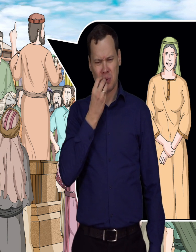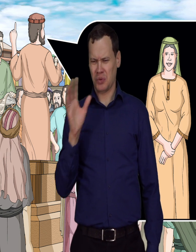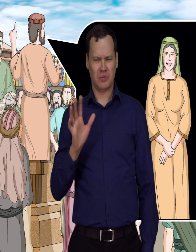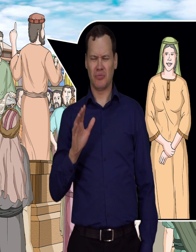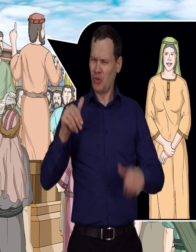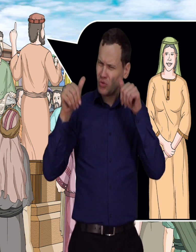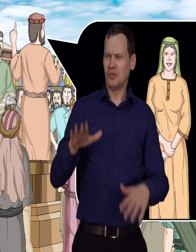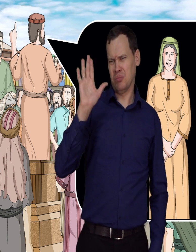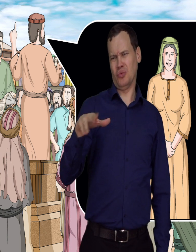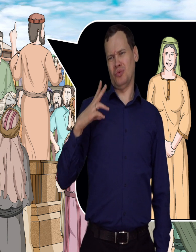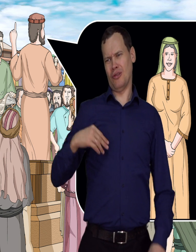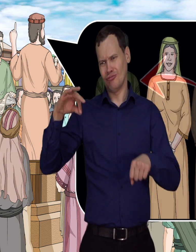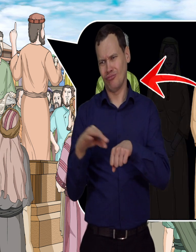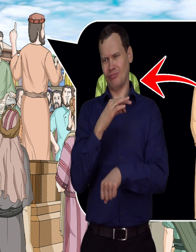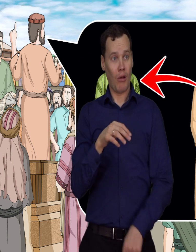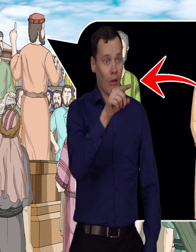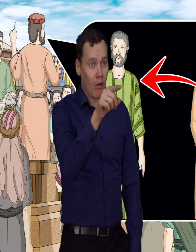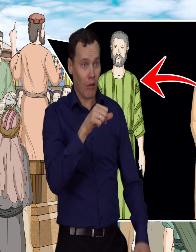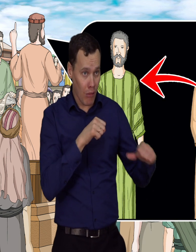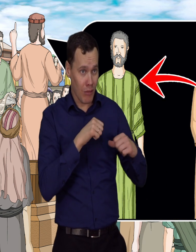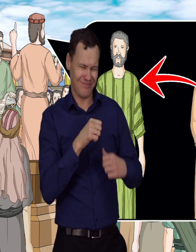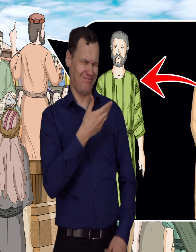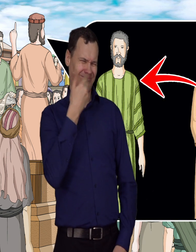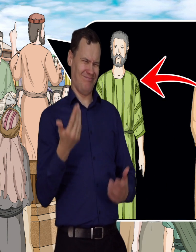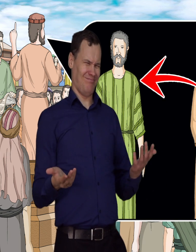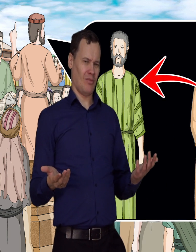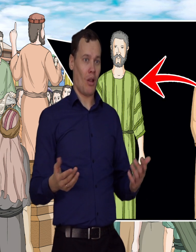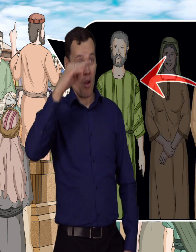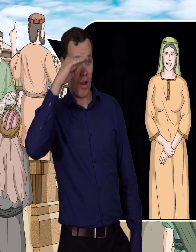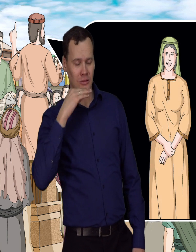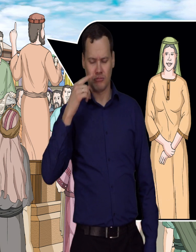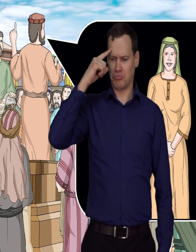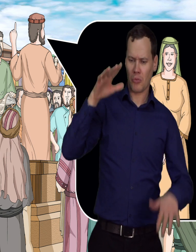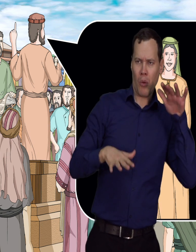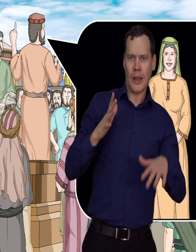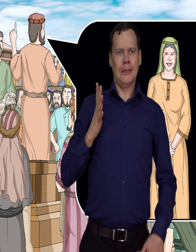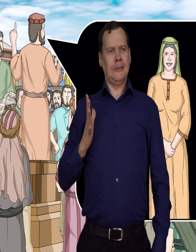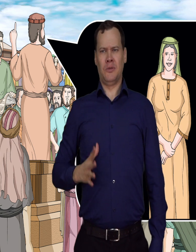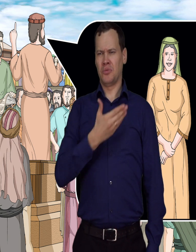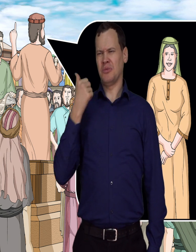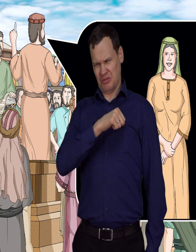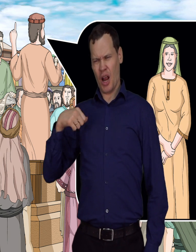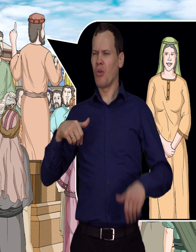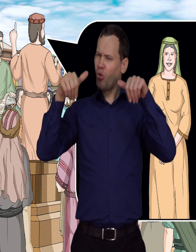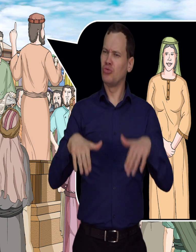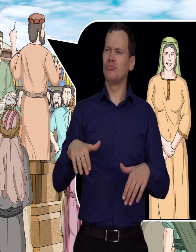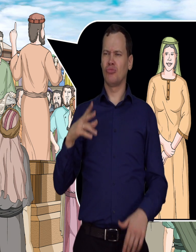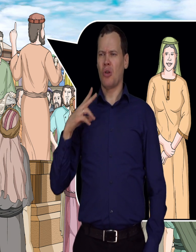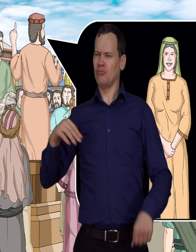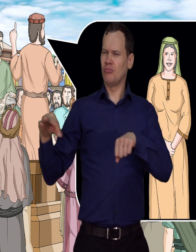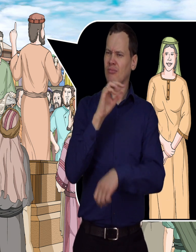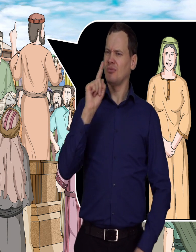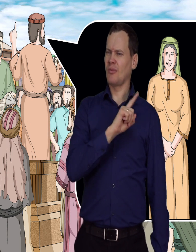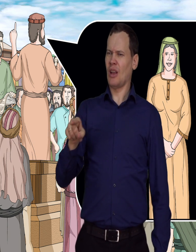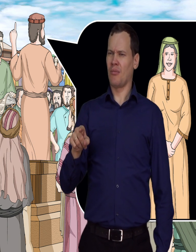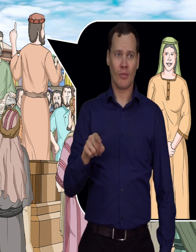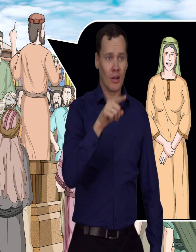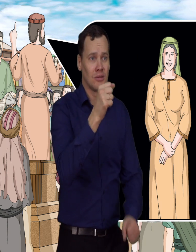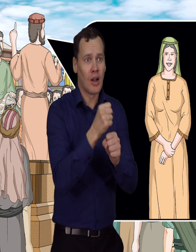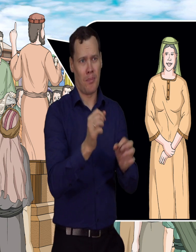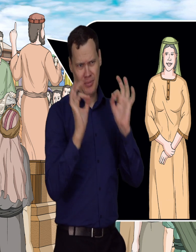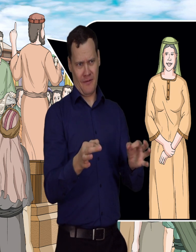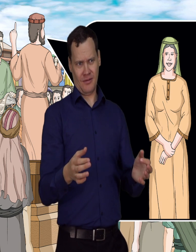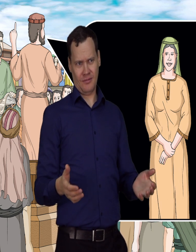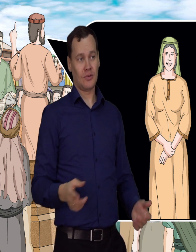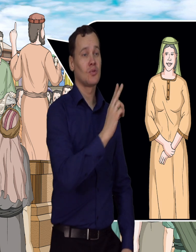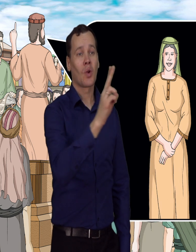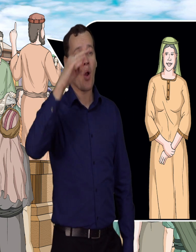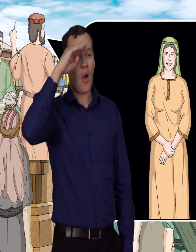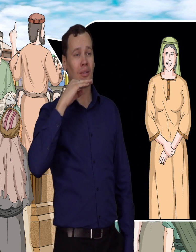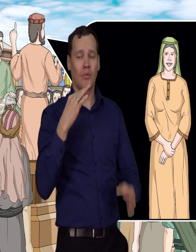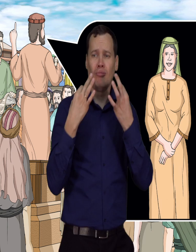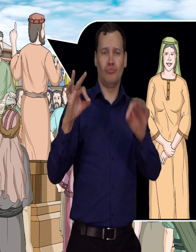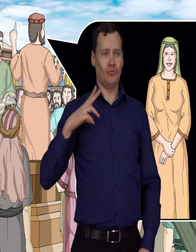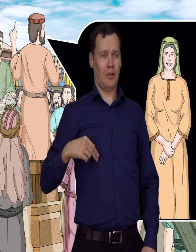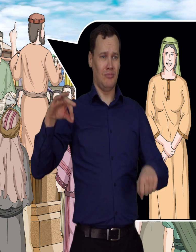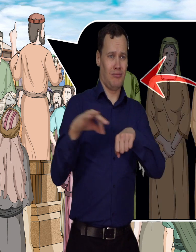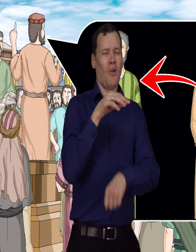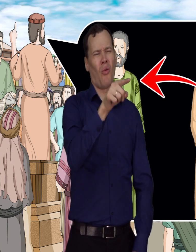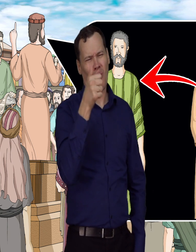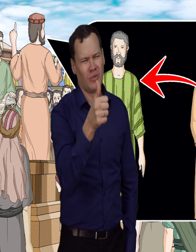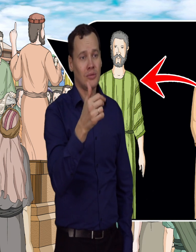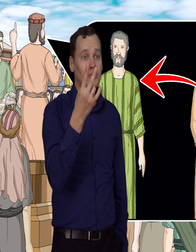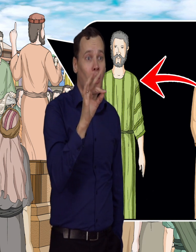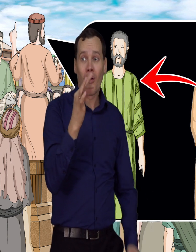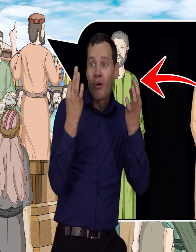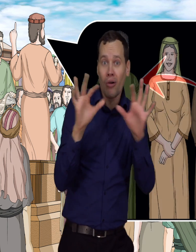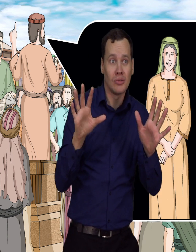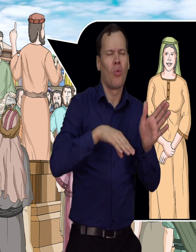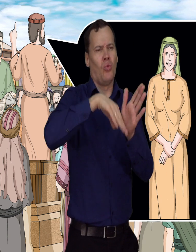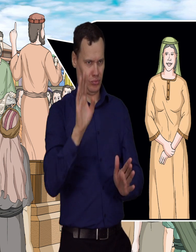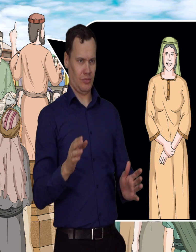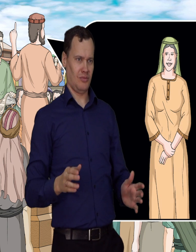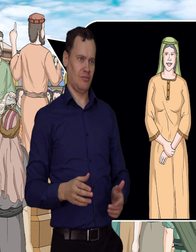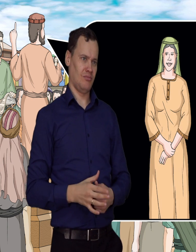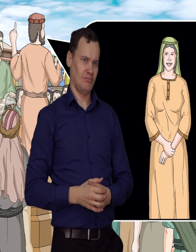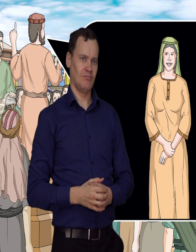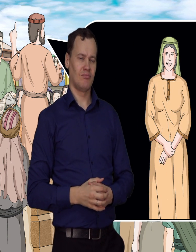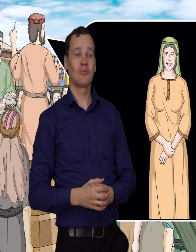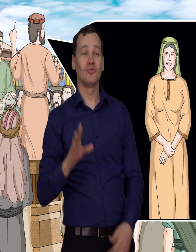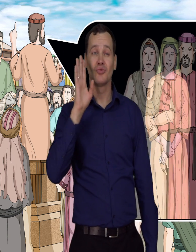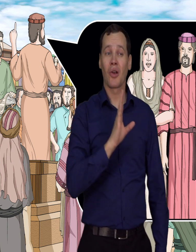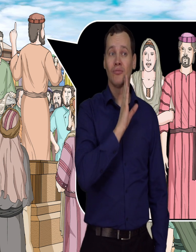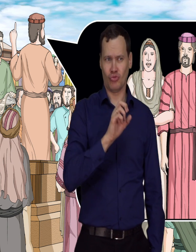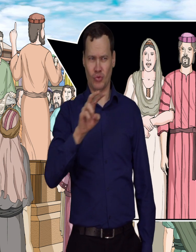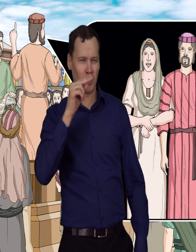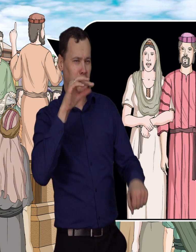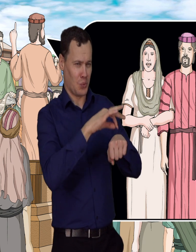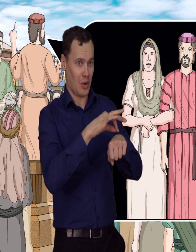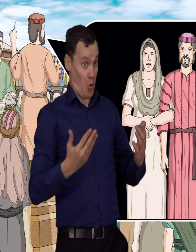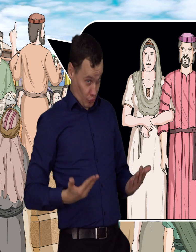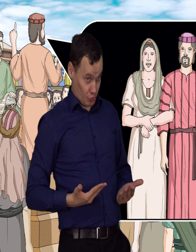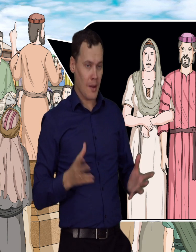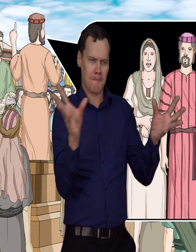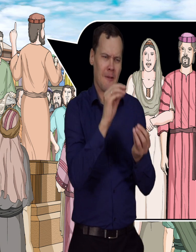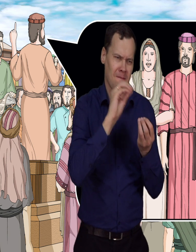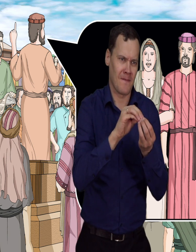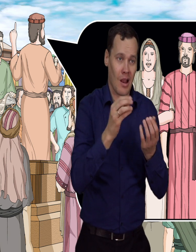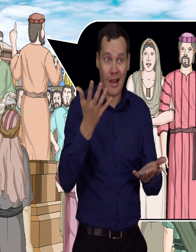But if her husband dies, she is free to marry anyone she wishes, as long as he belongs to the Lord.